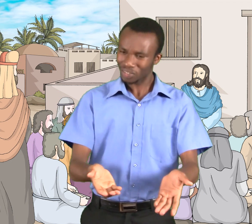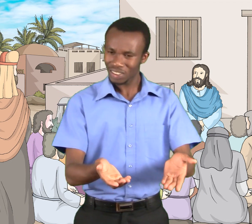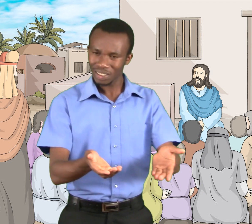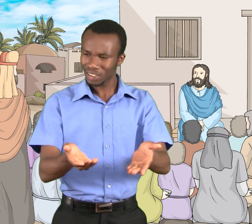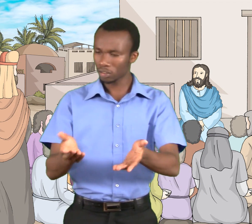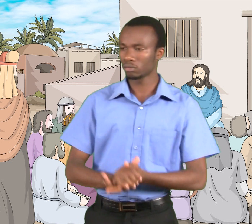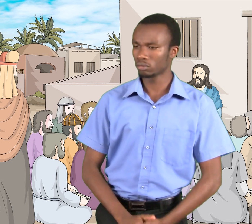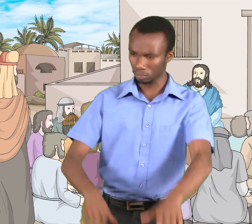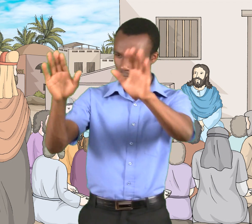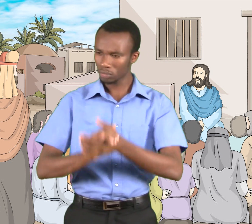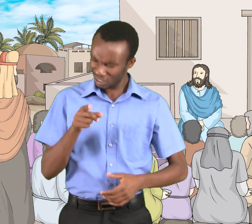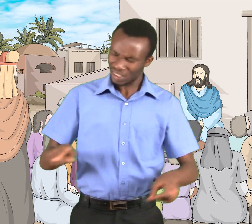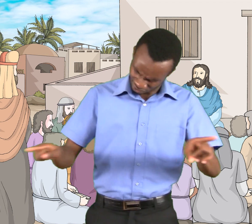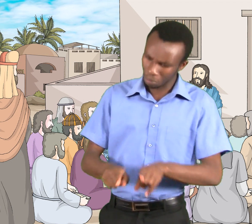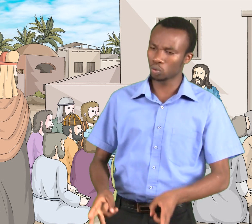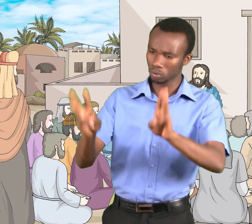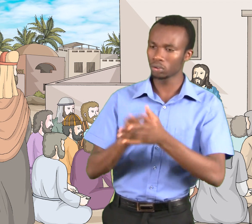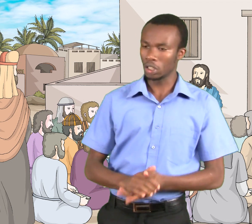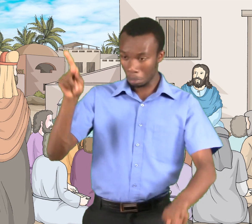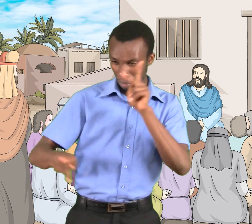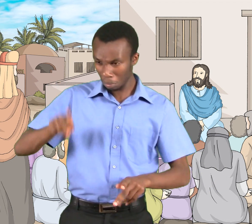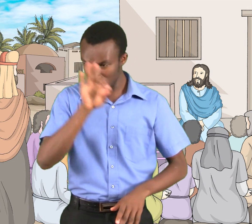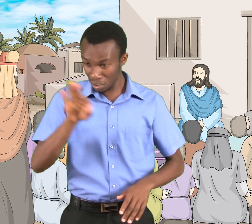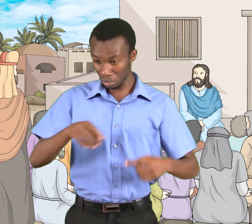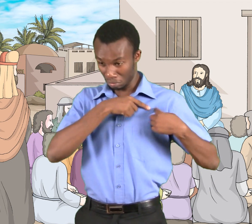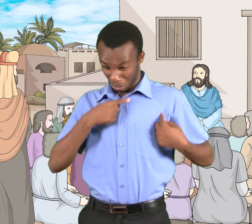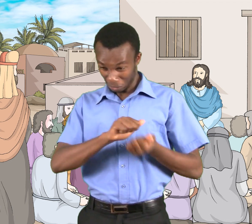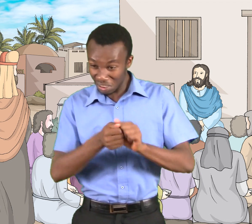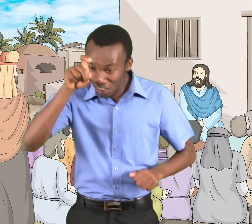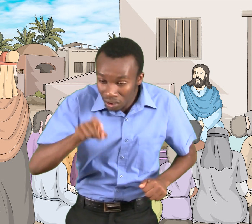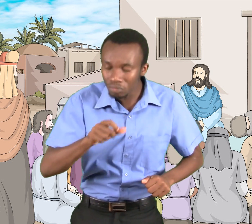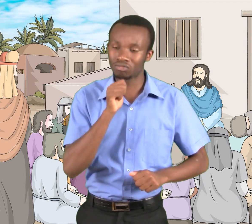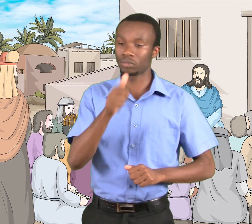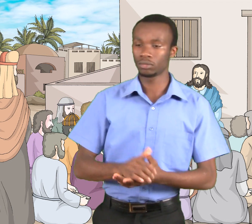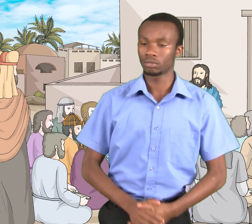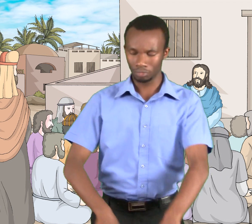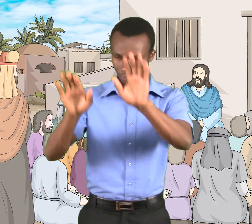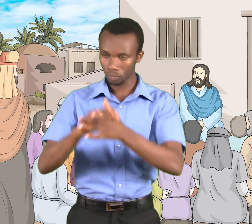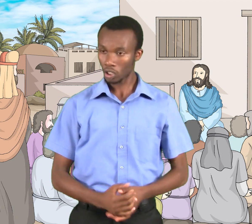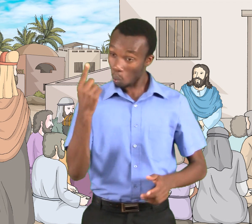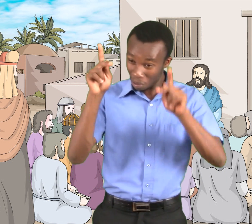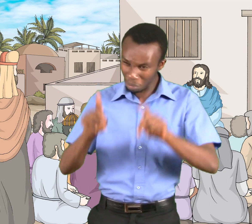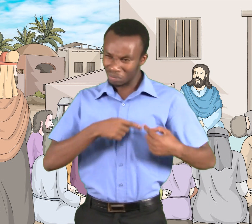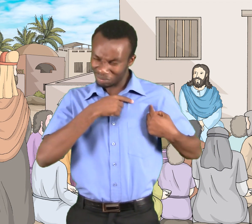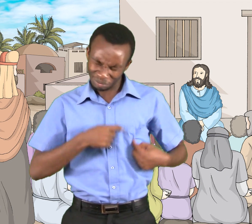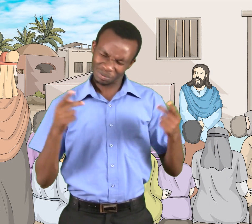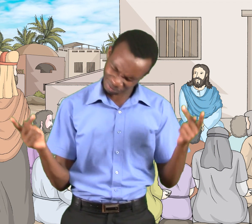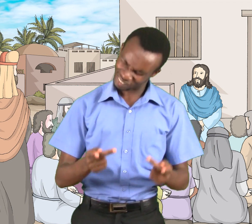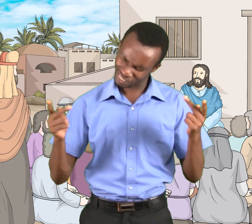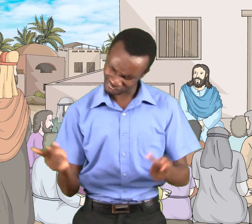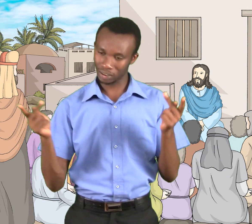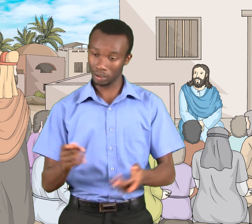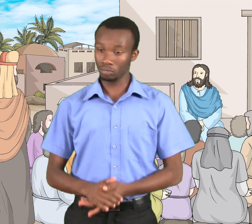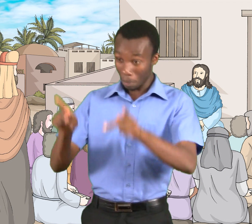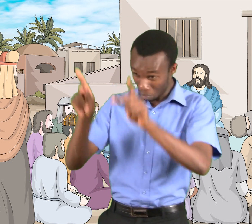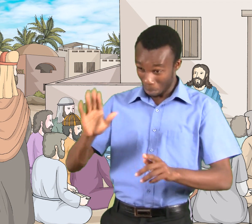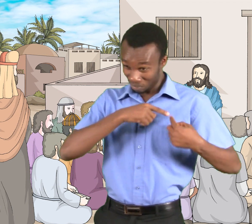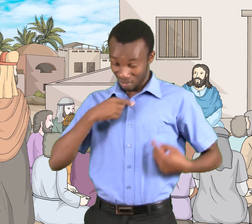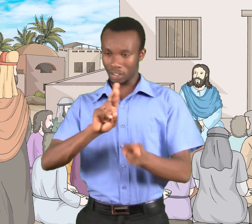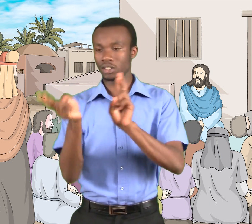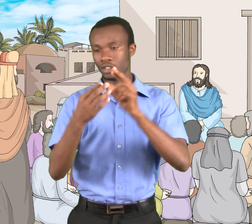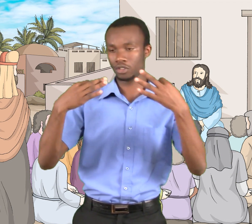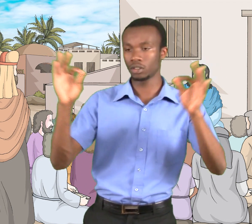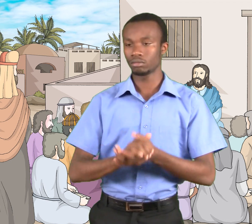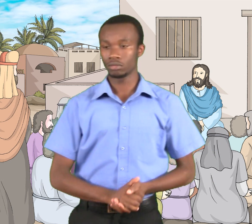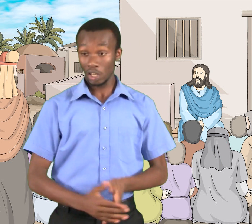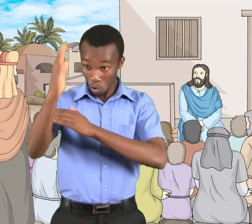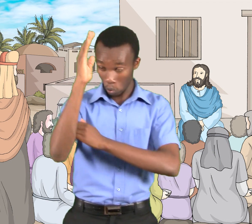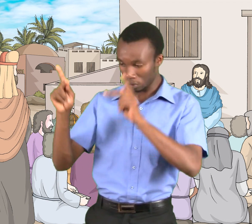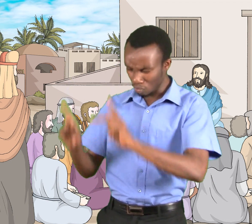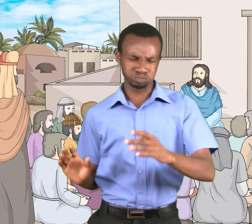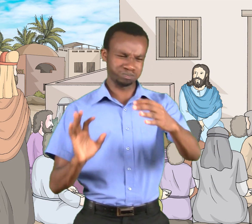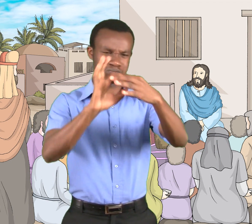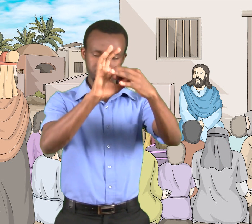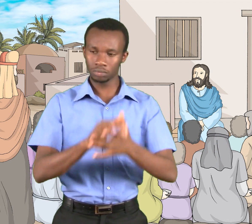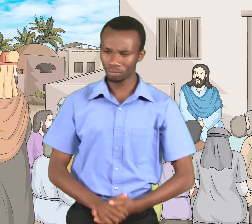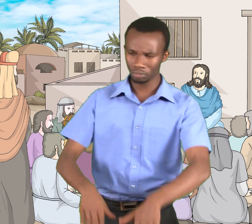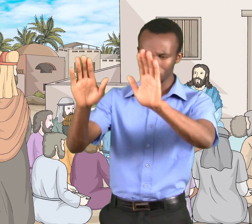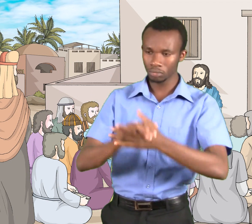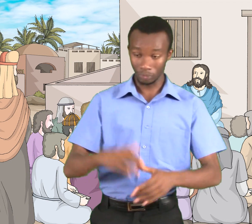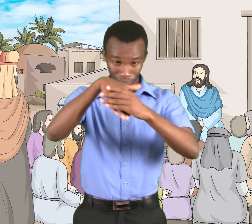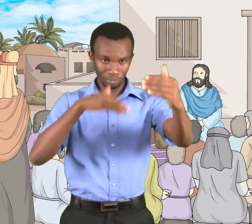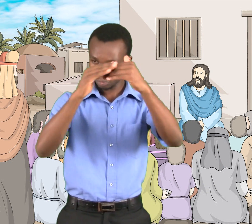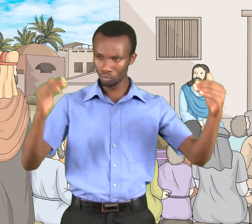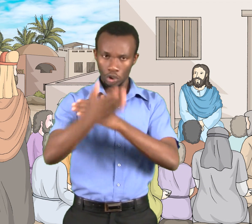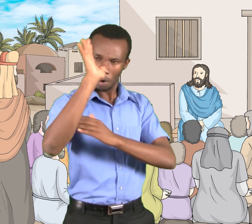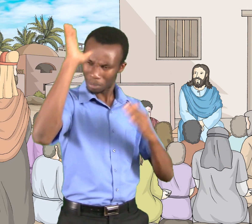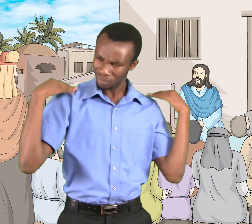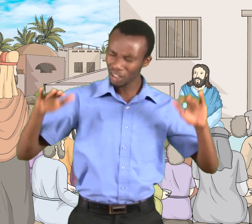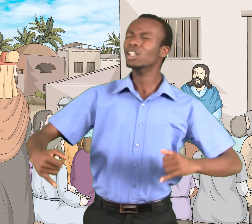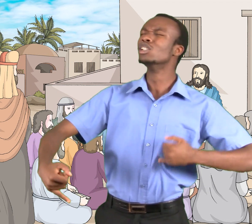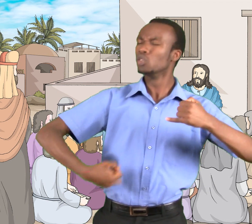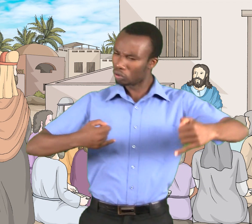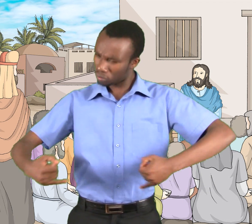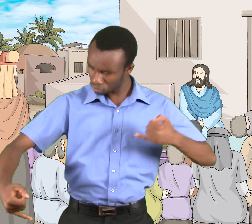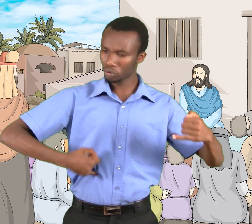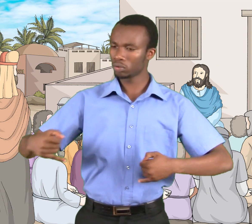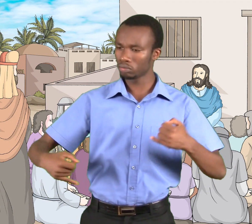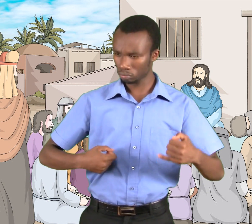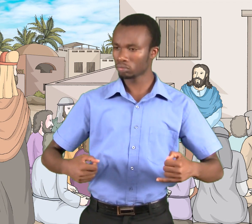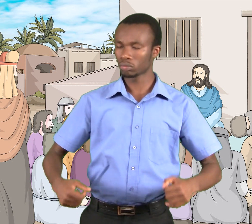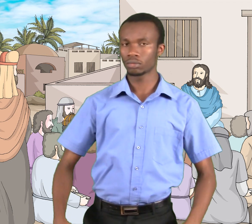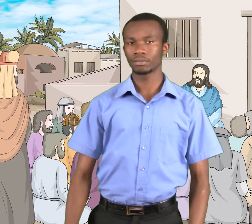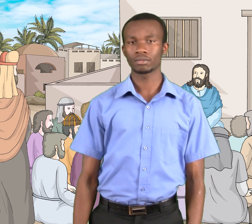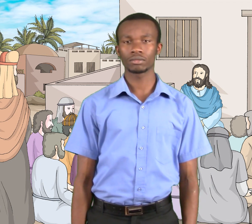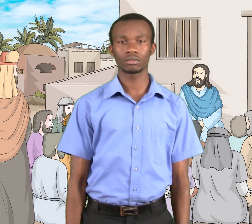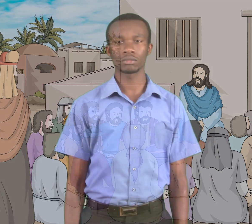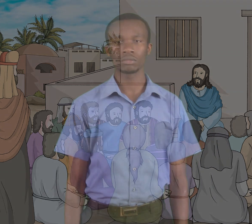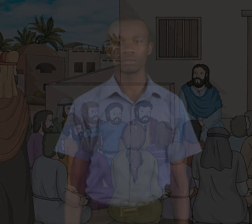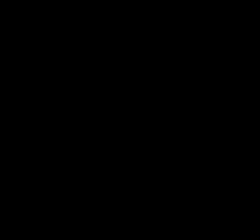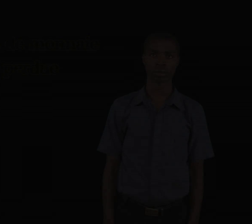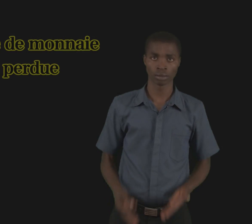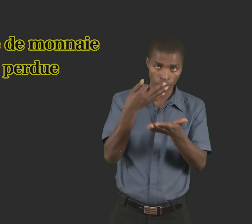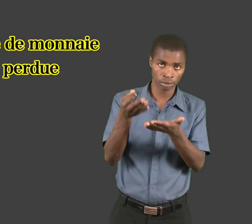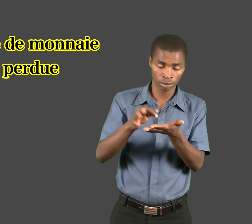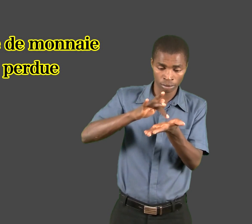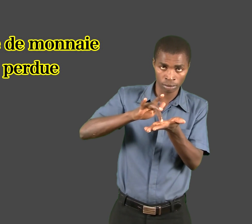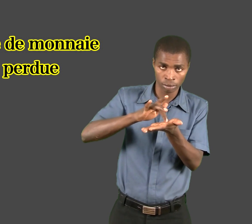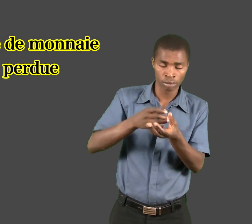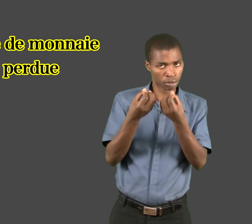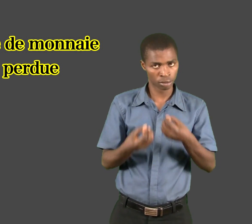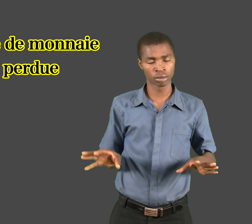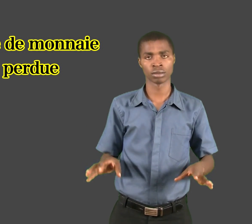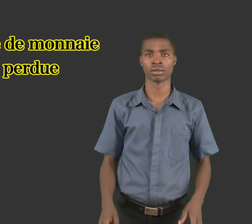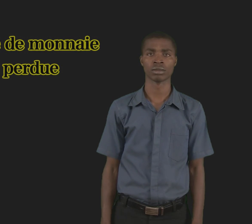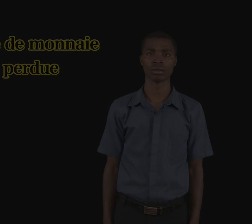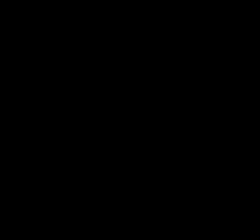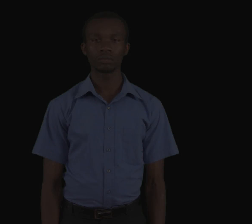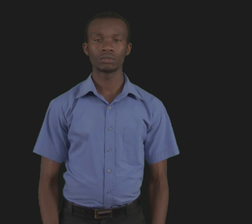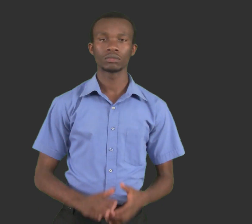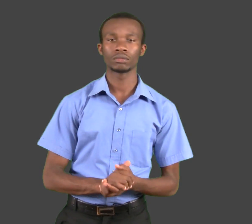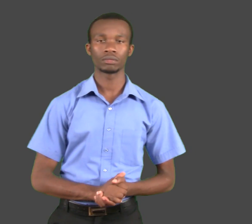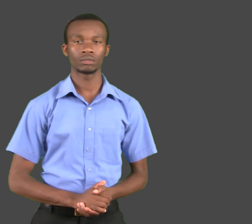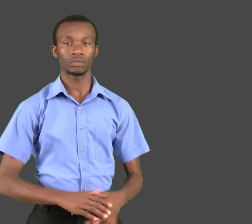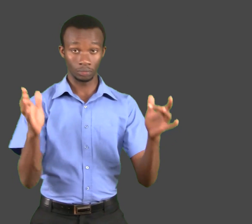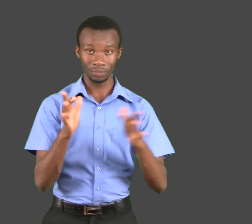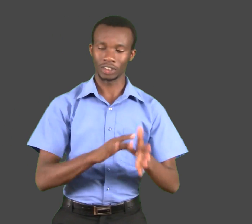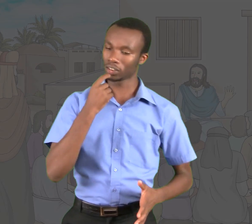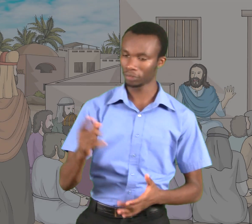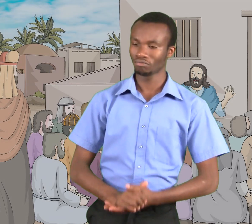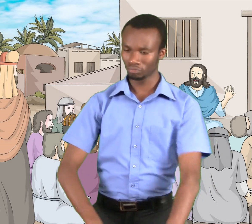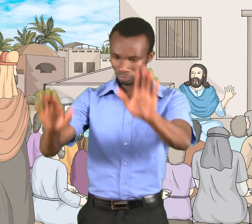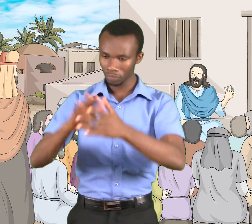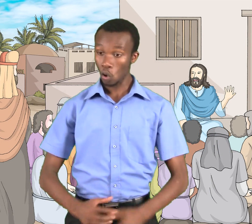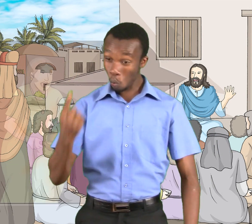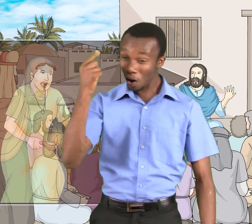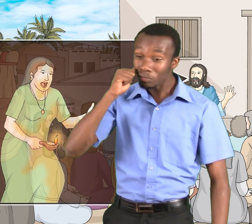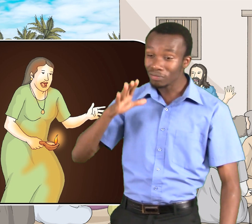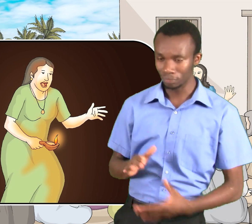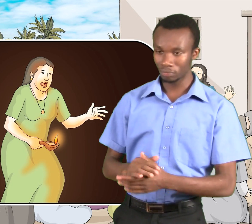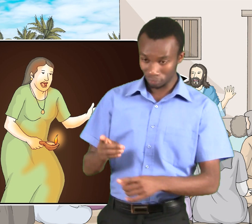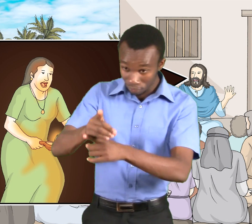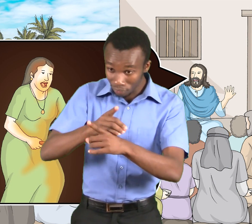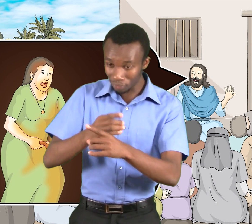In the same way, I tell you that there will be more joy in heaven over one sinner who repents than over ninety-nine righteous ones who do not need to repent.